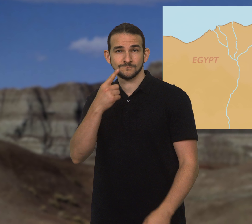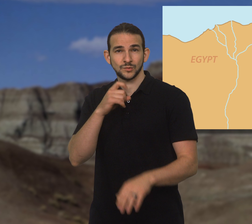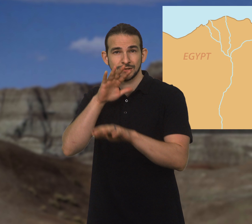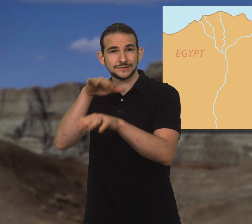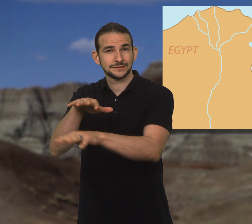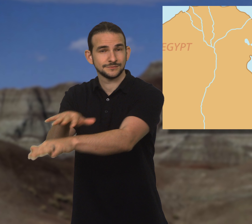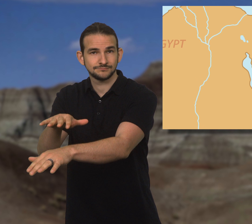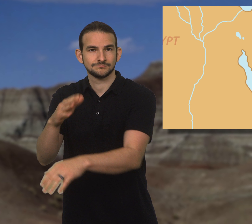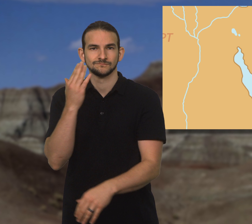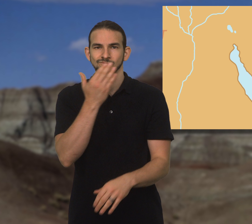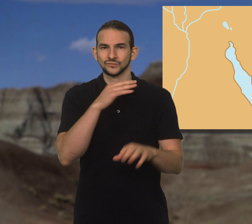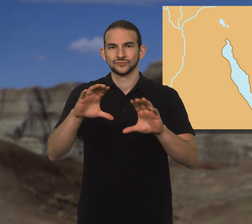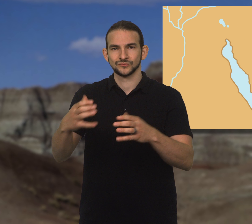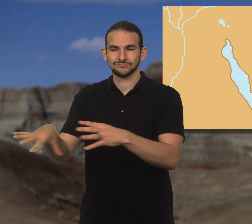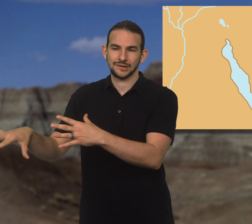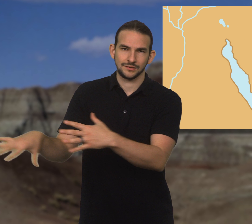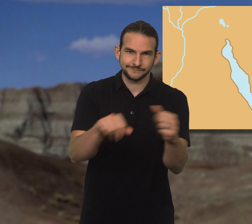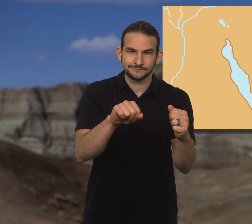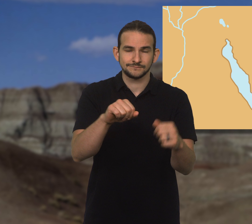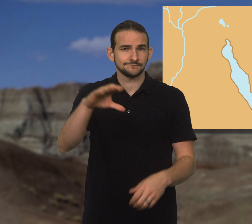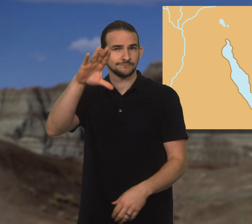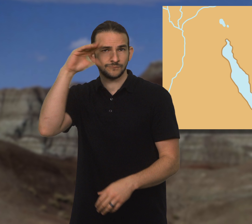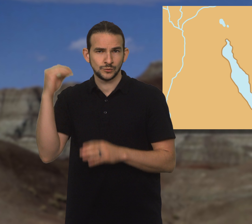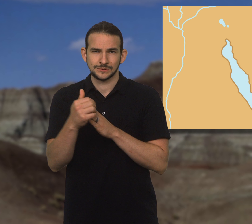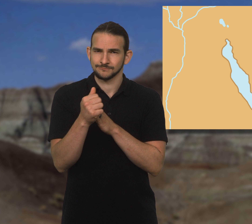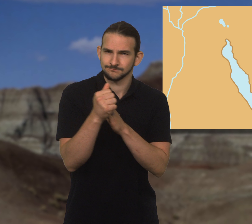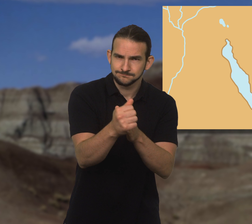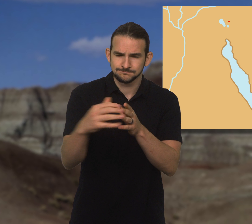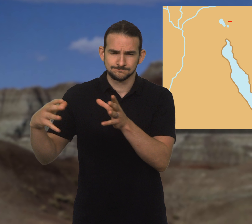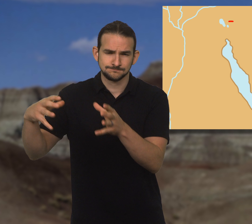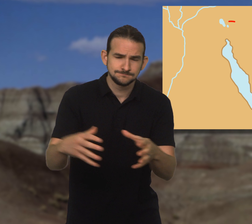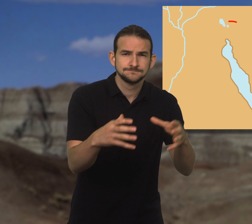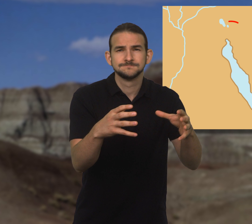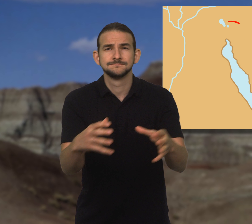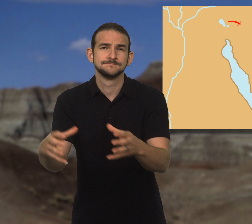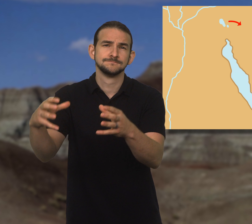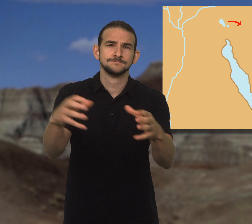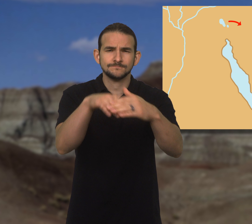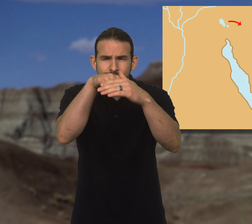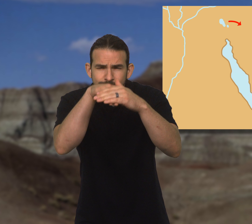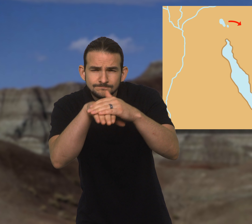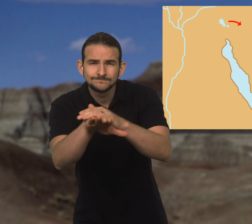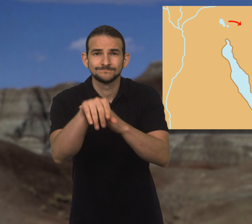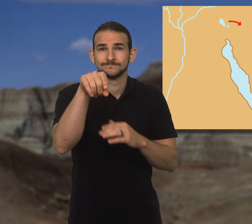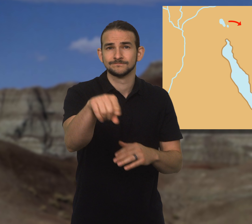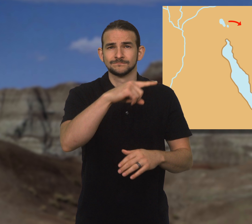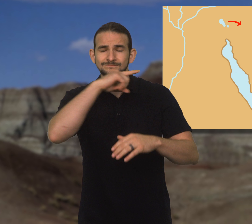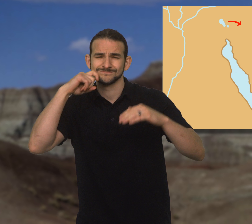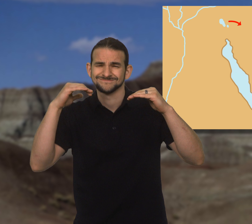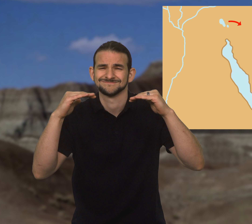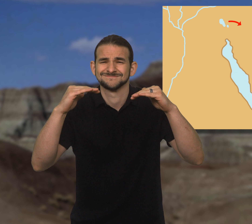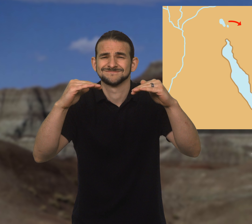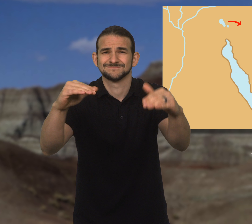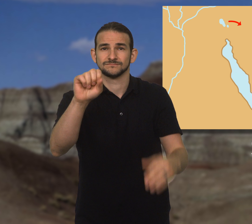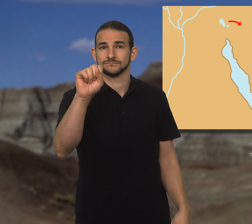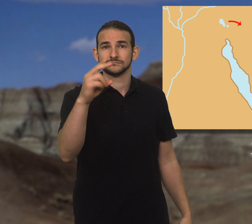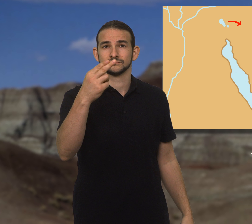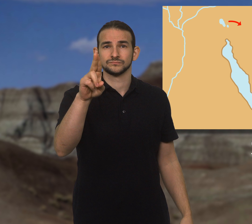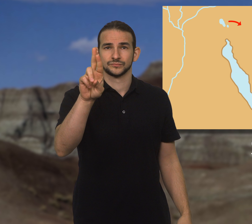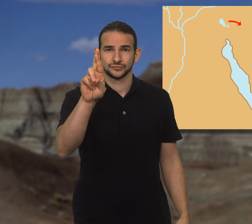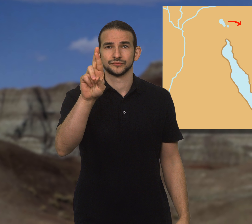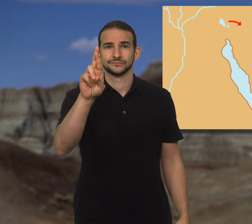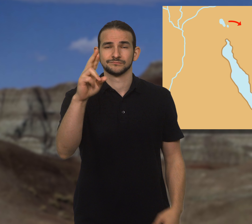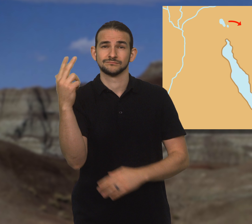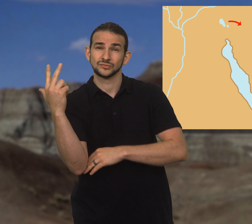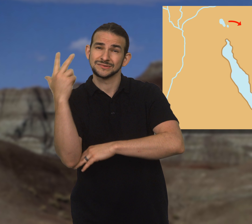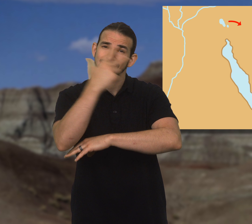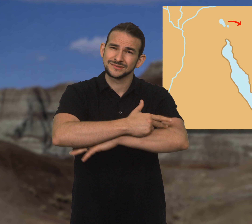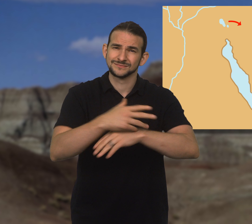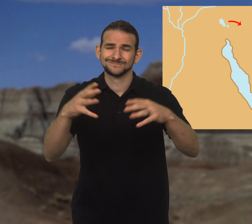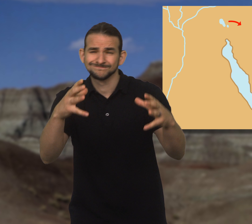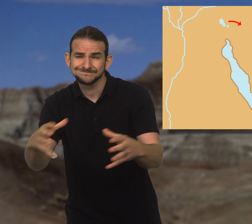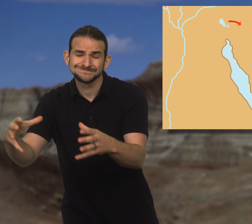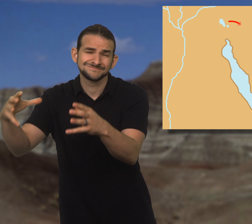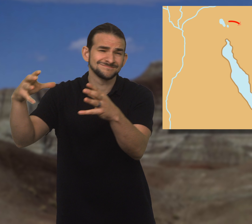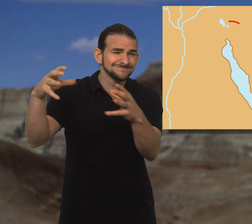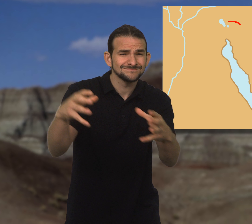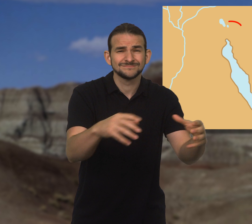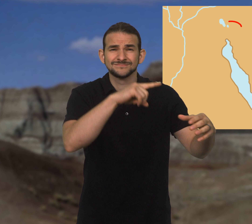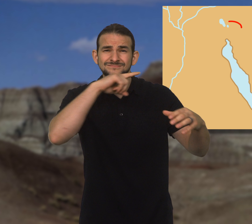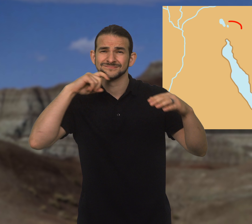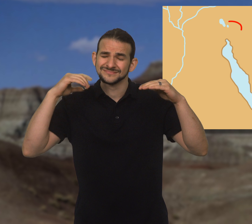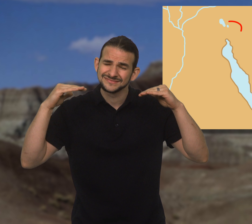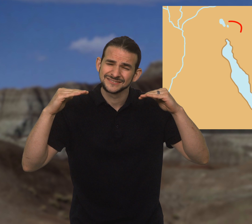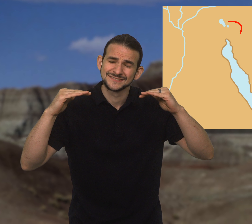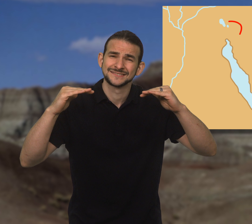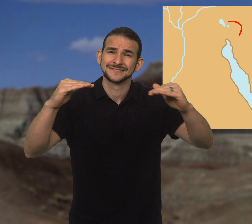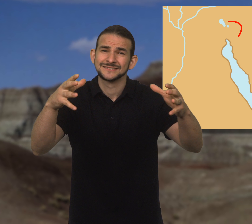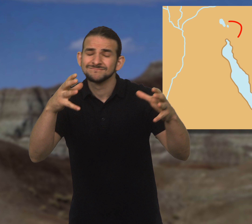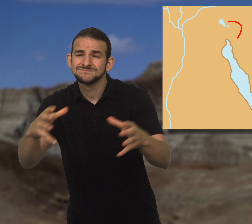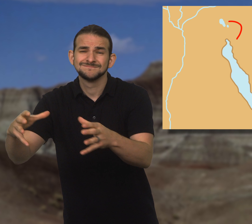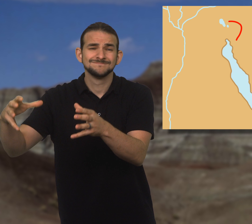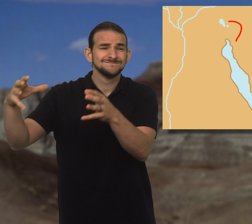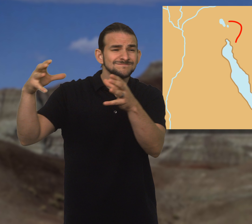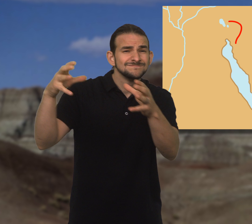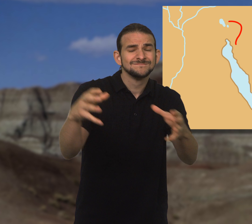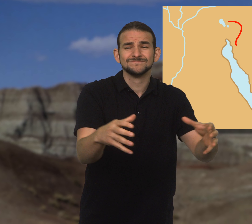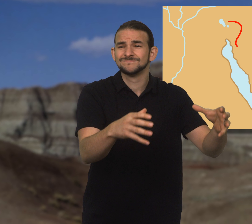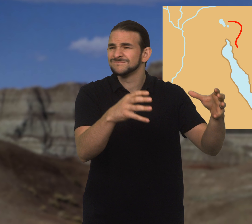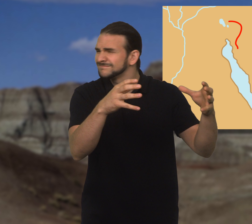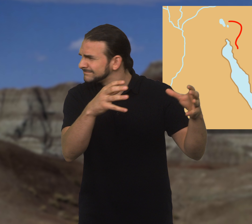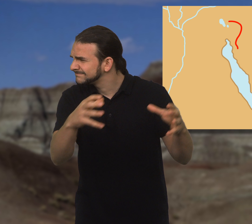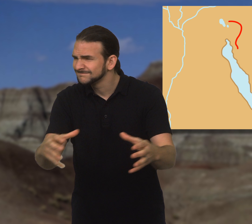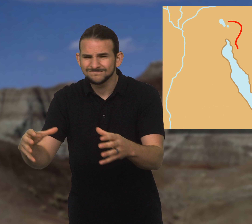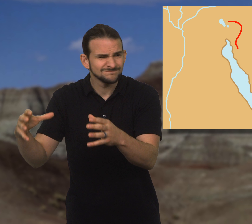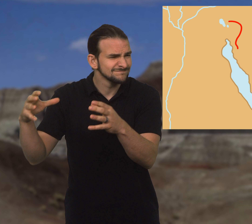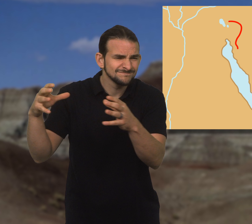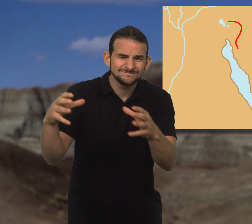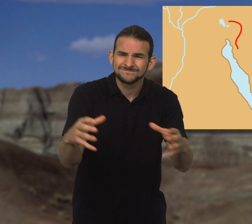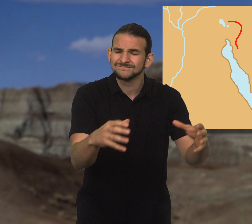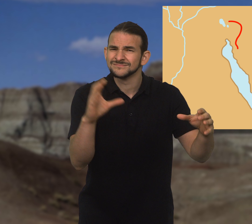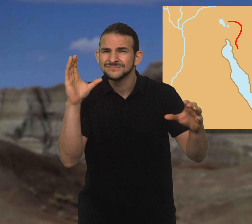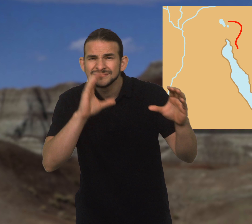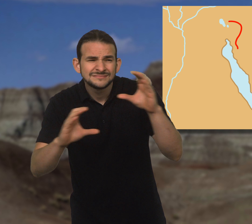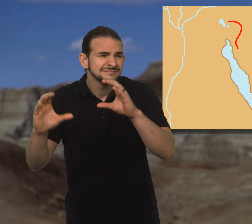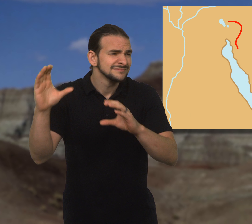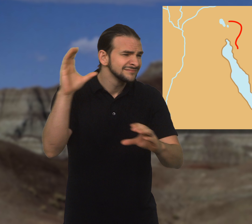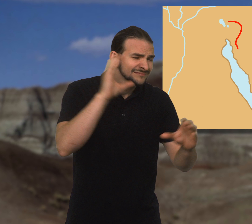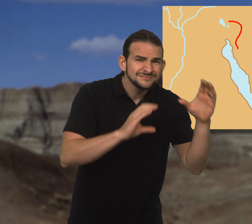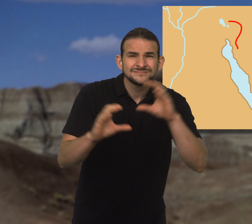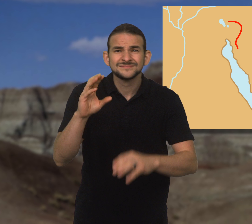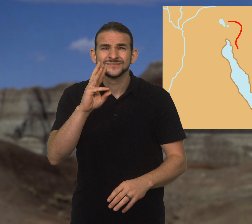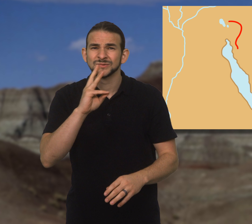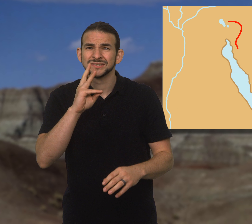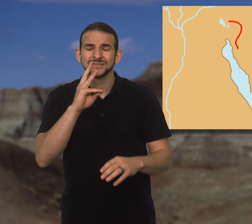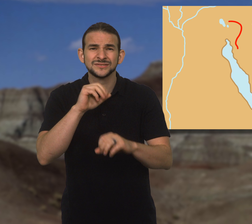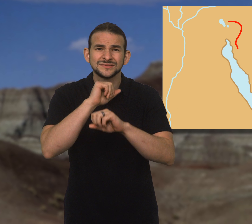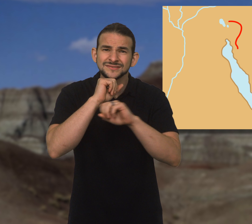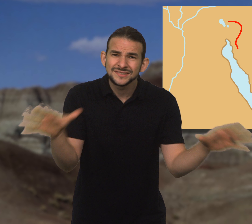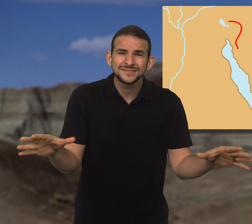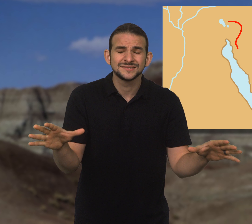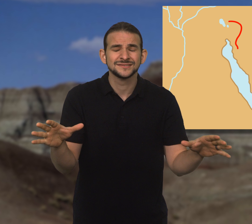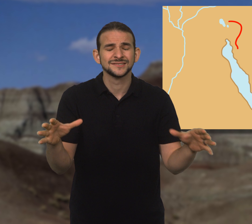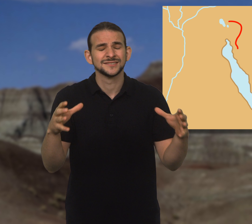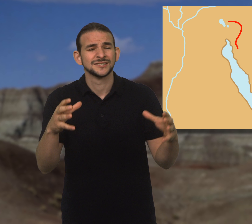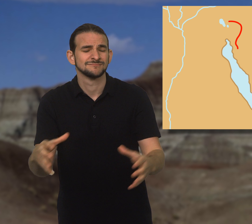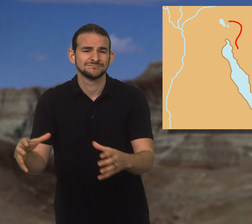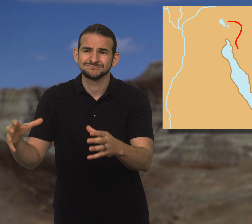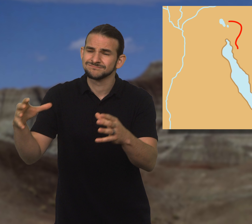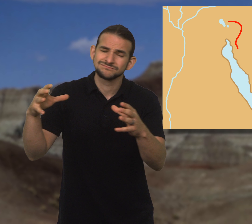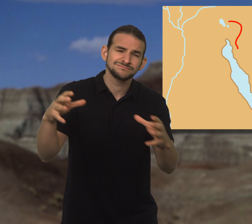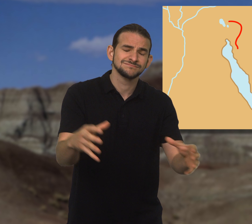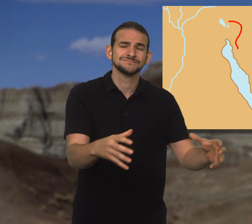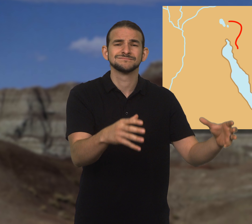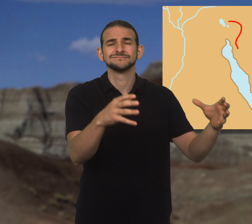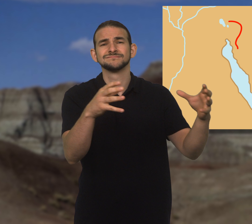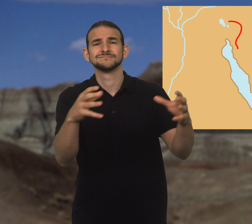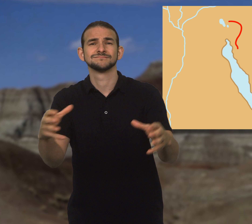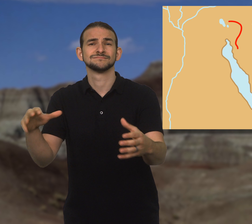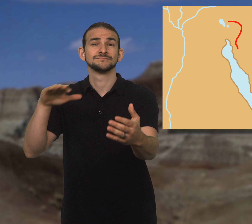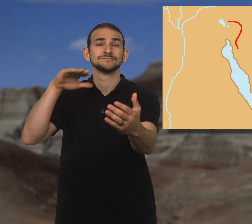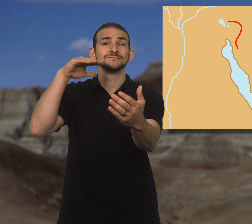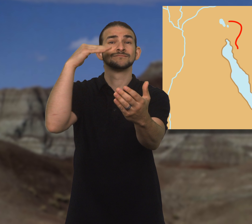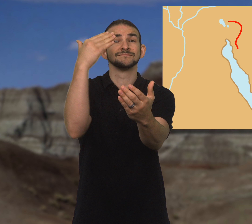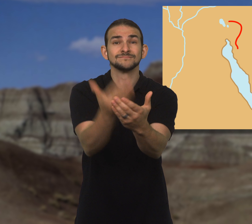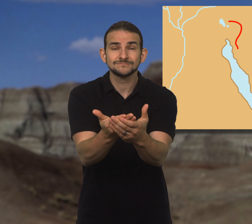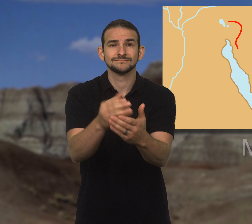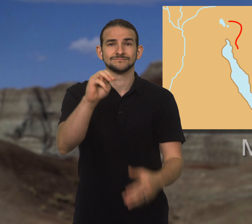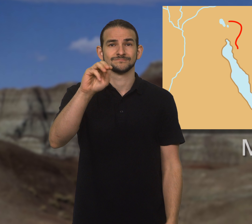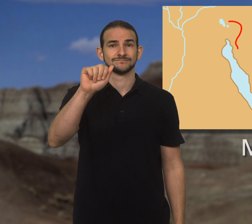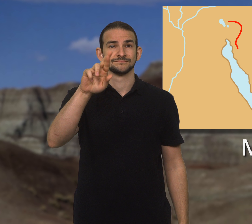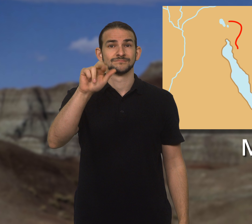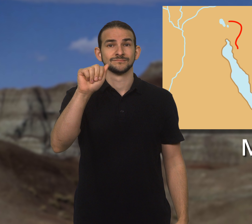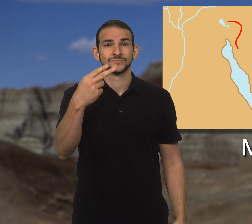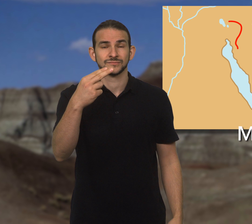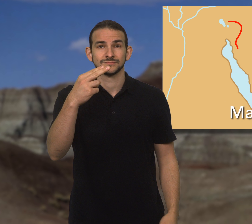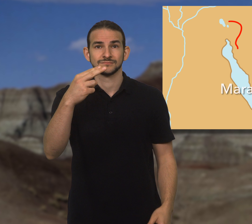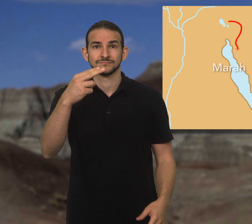Then Moses led Israel from the Red Sea, and they went out into the Desert of Shur. For three days they walked in the desert without finding water.